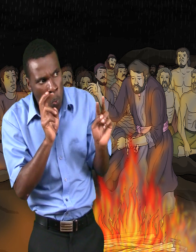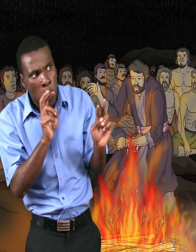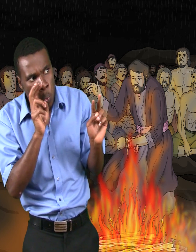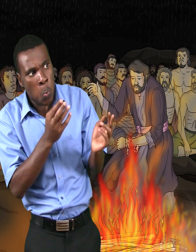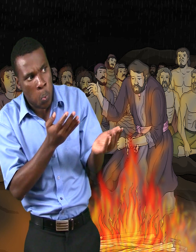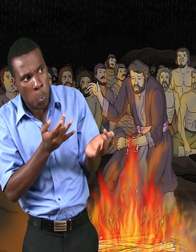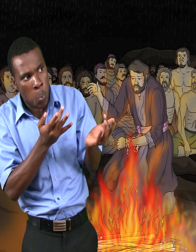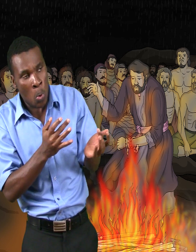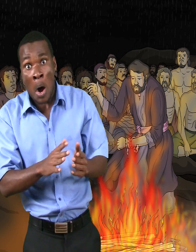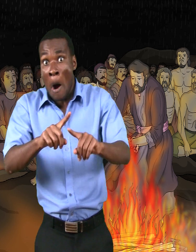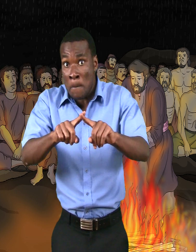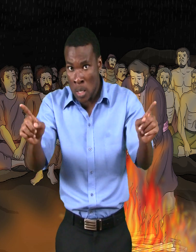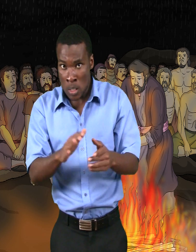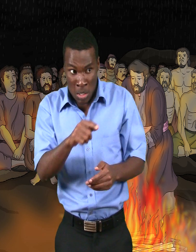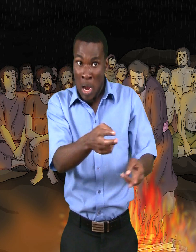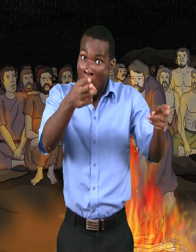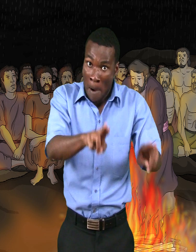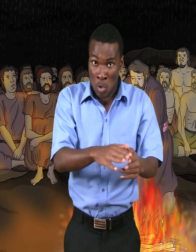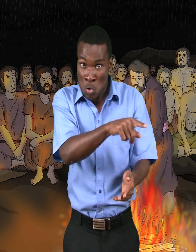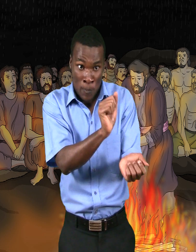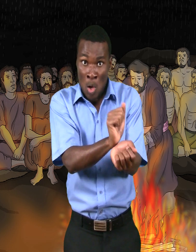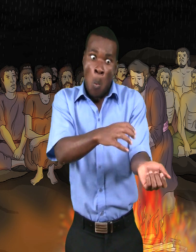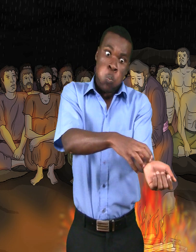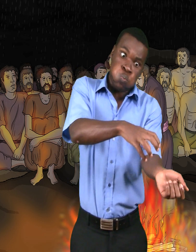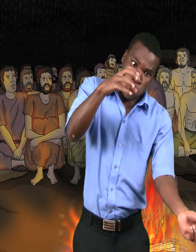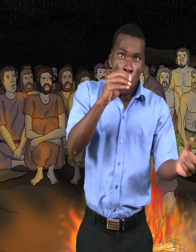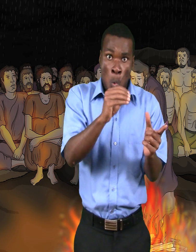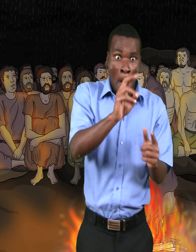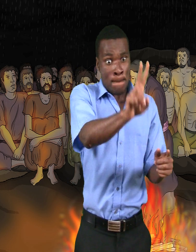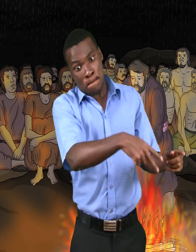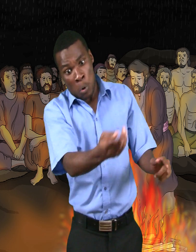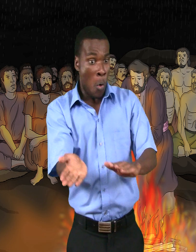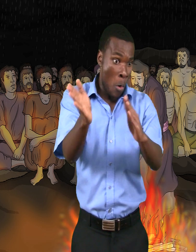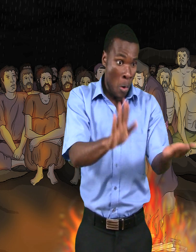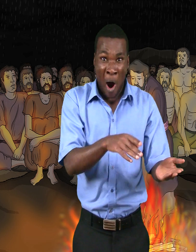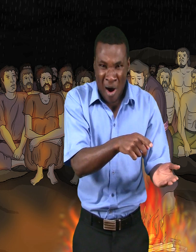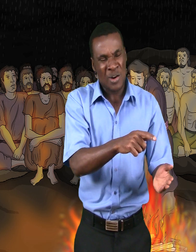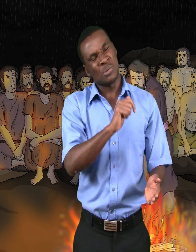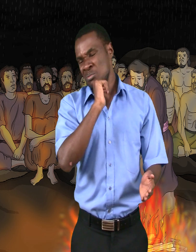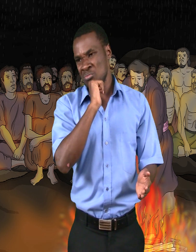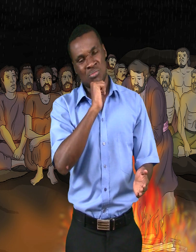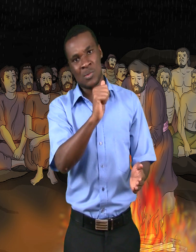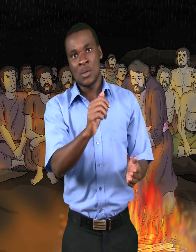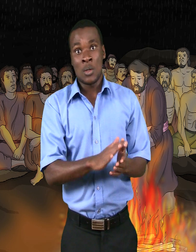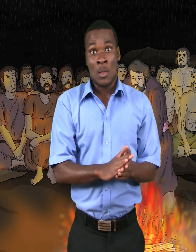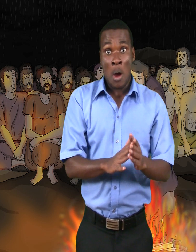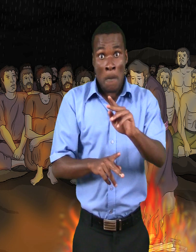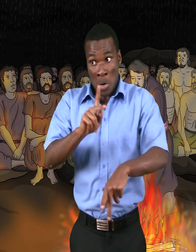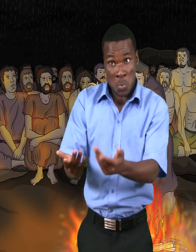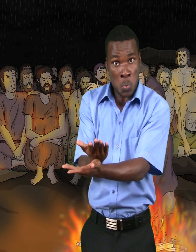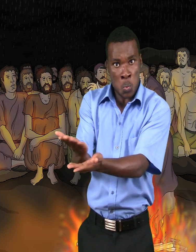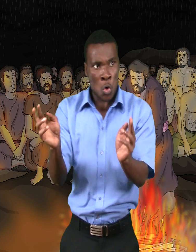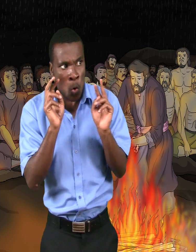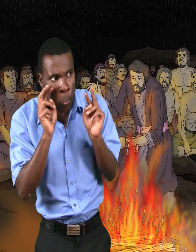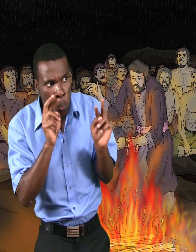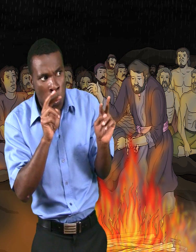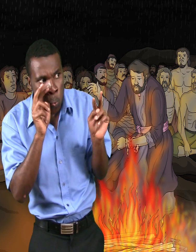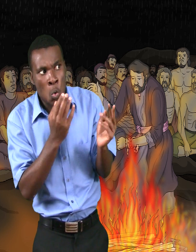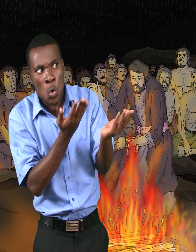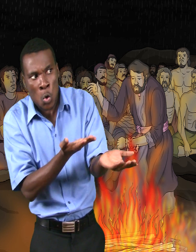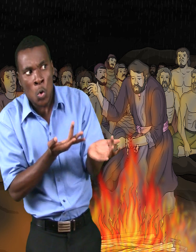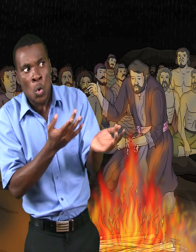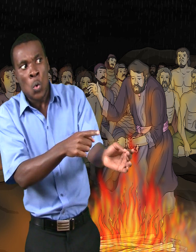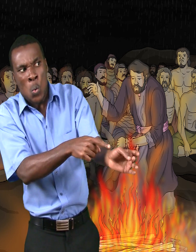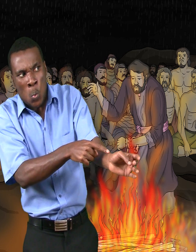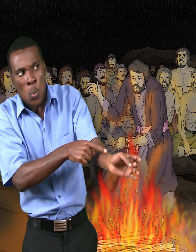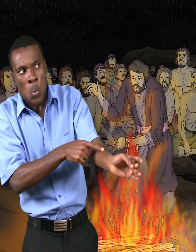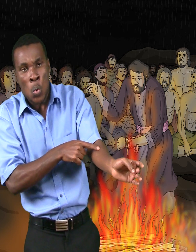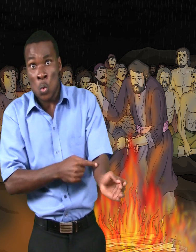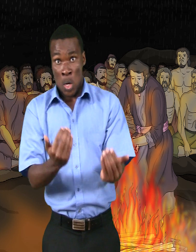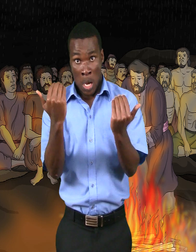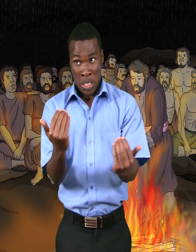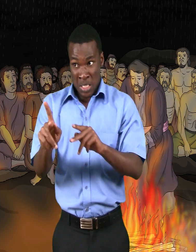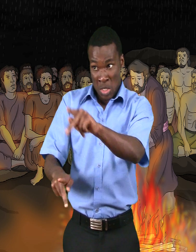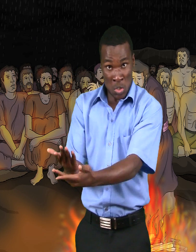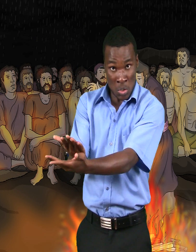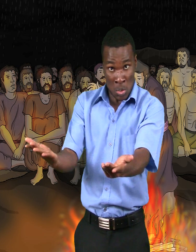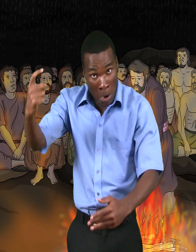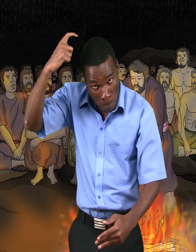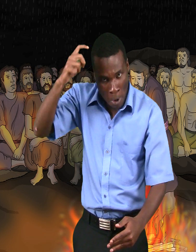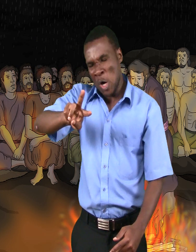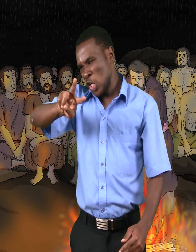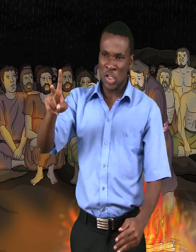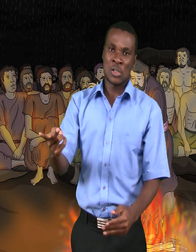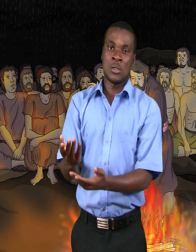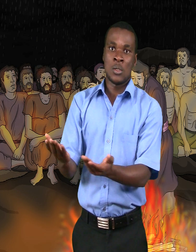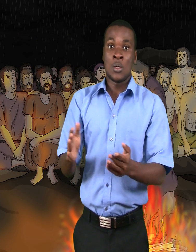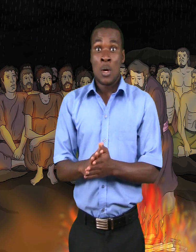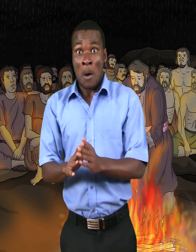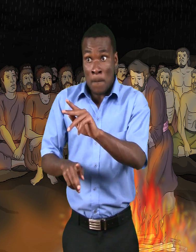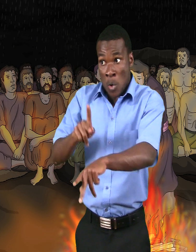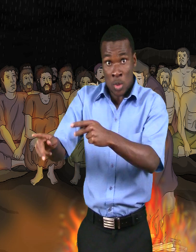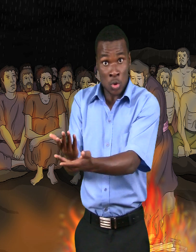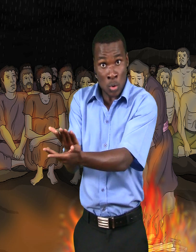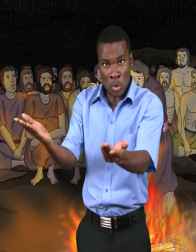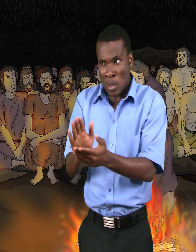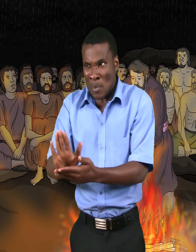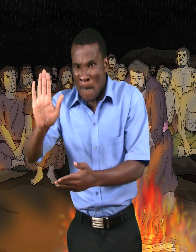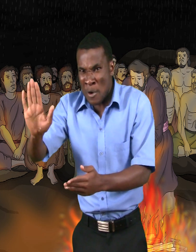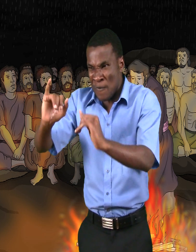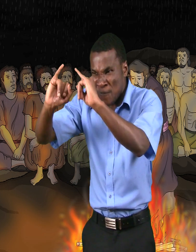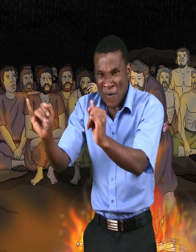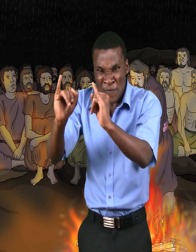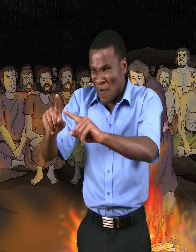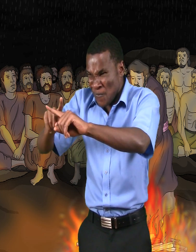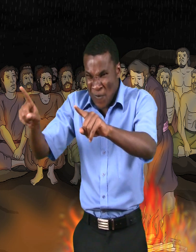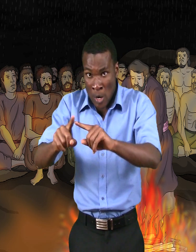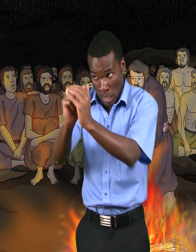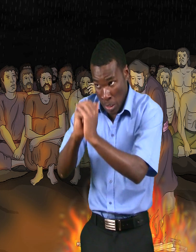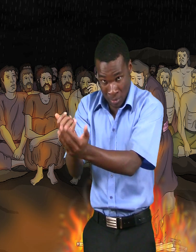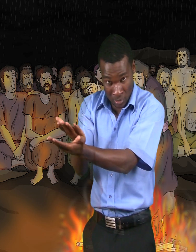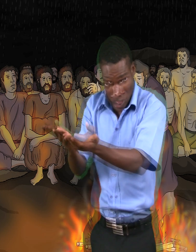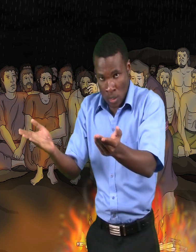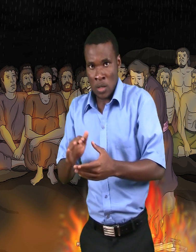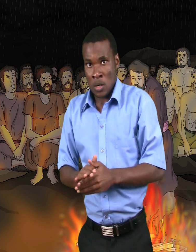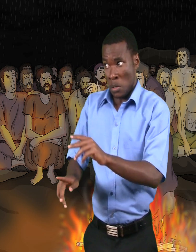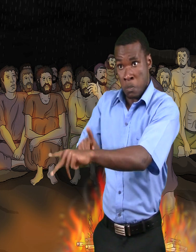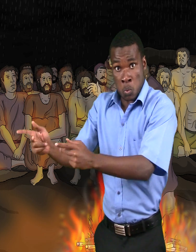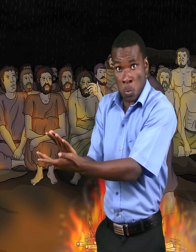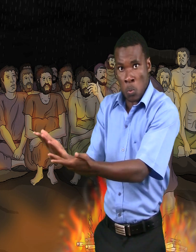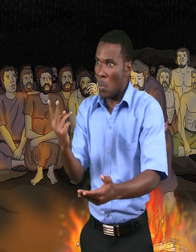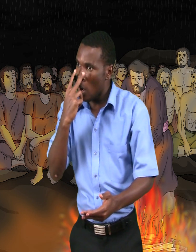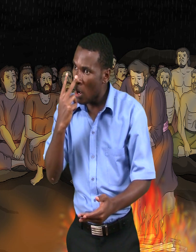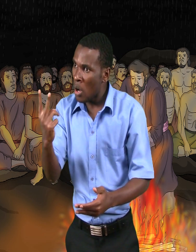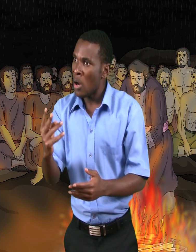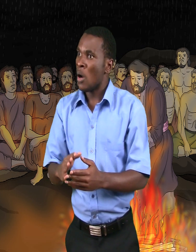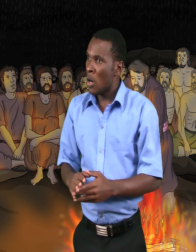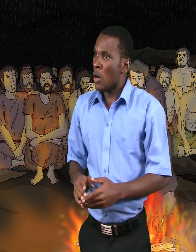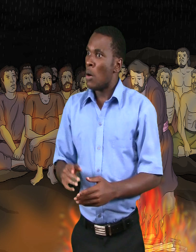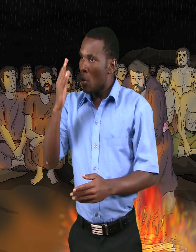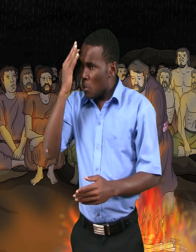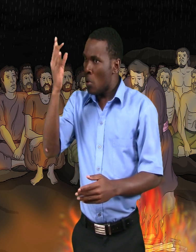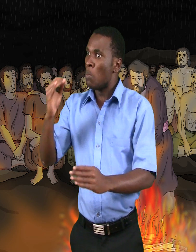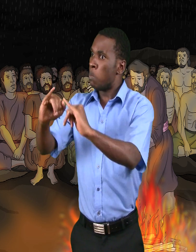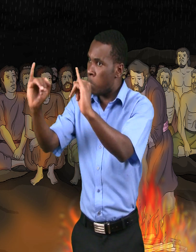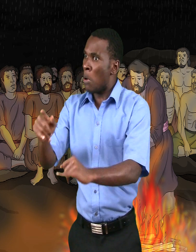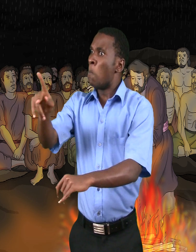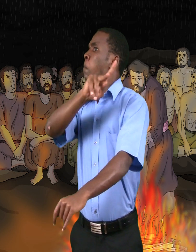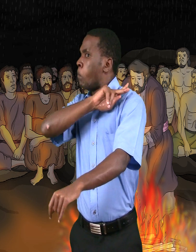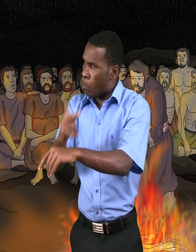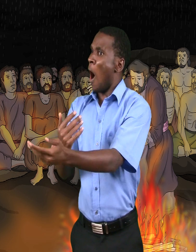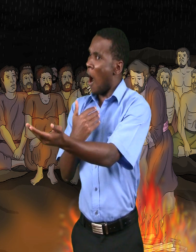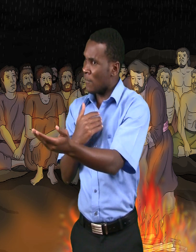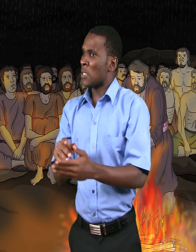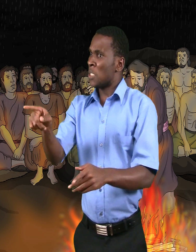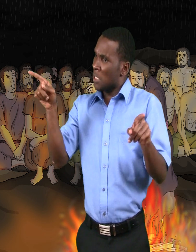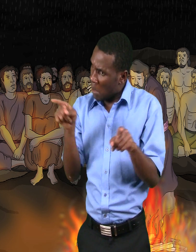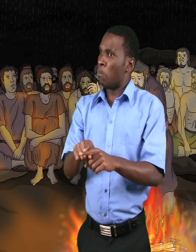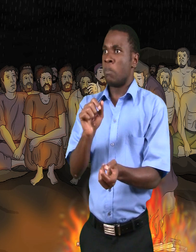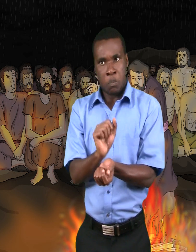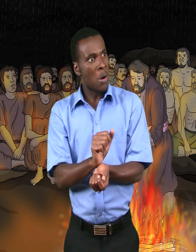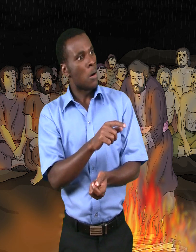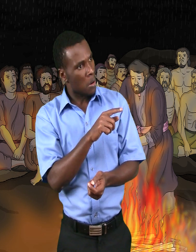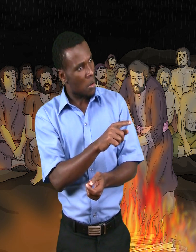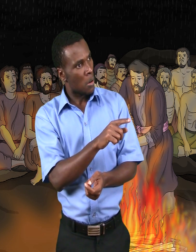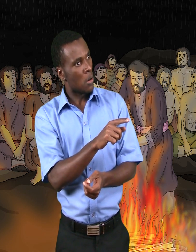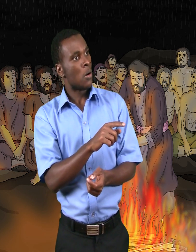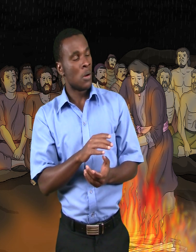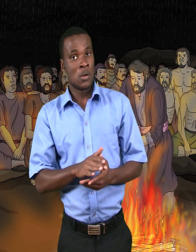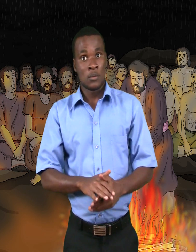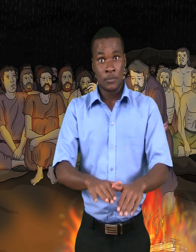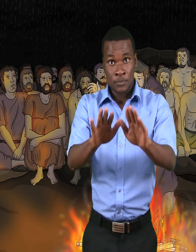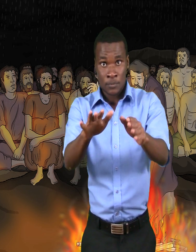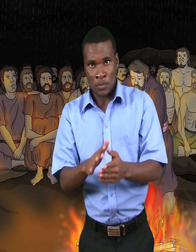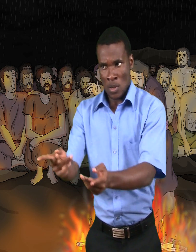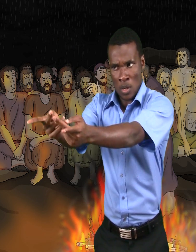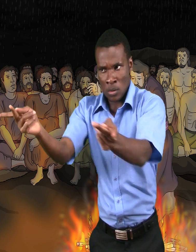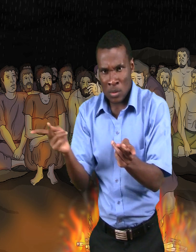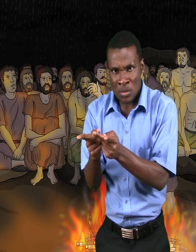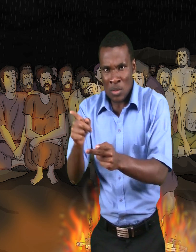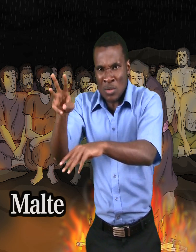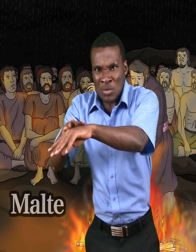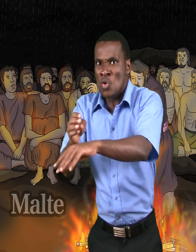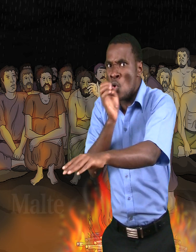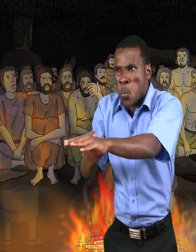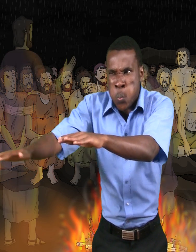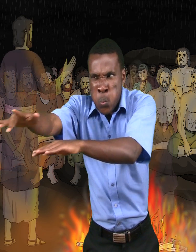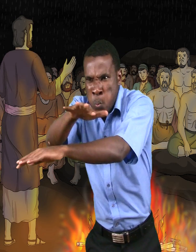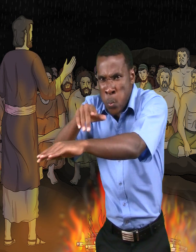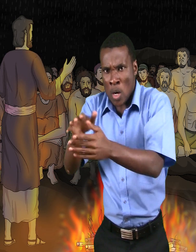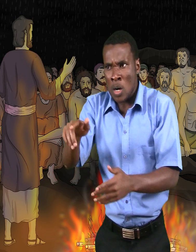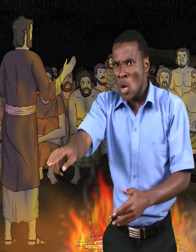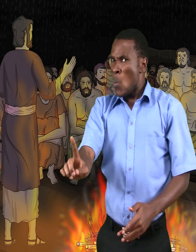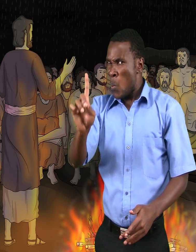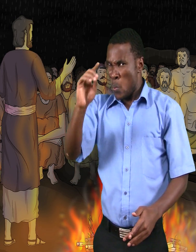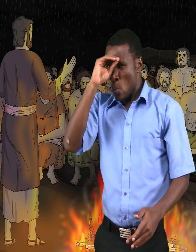But after waiting a long time and seeing nothing unusual happen to him, they changed their minds and said he was a god.